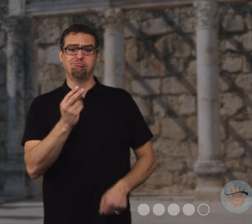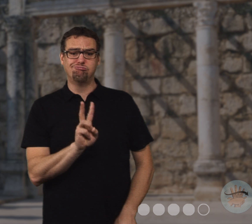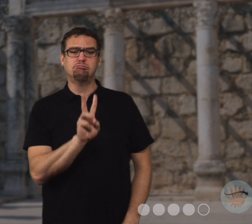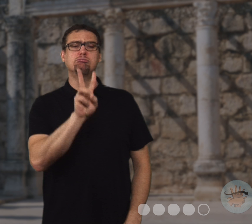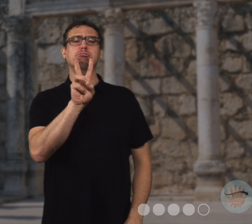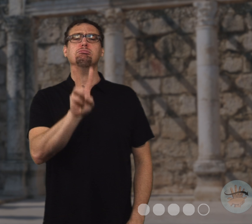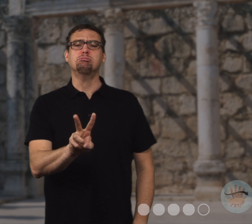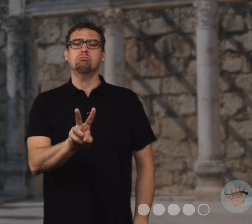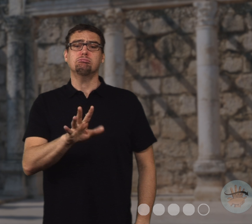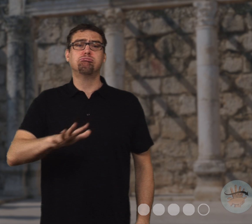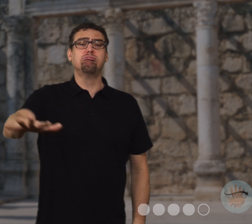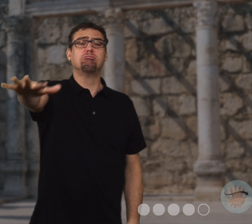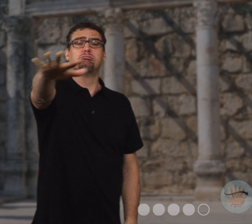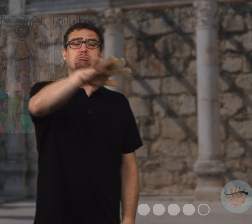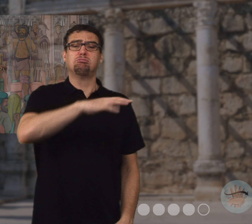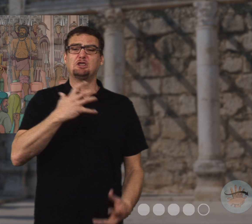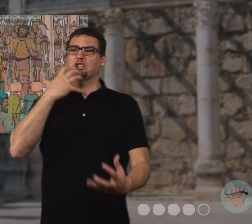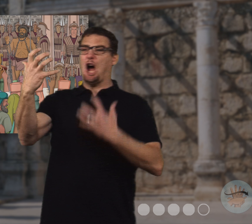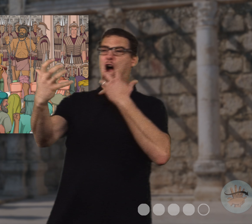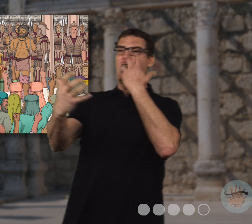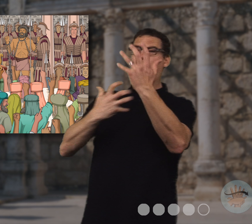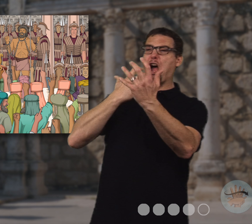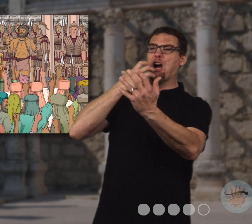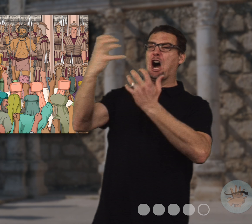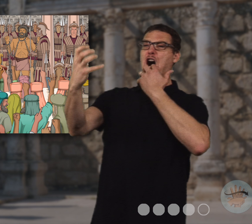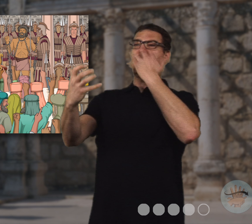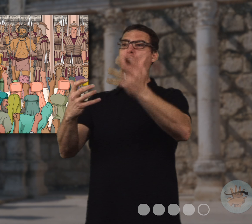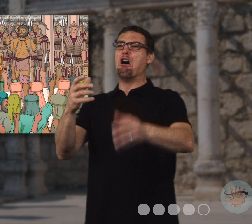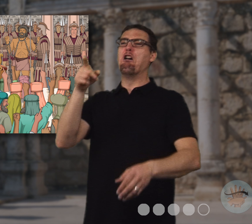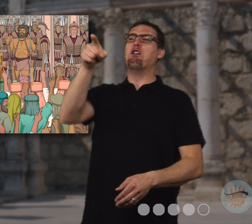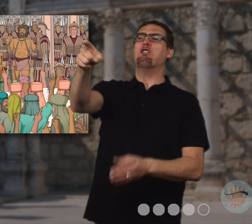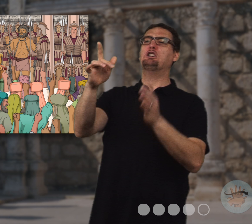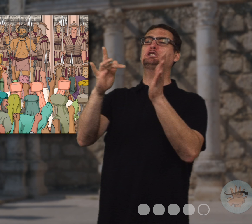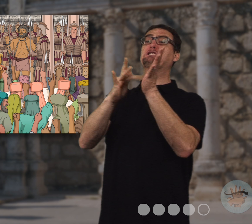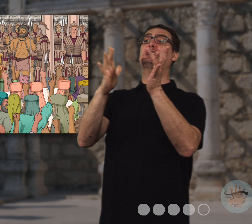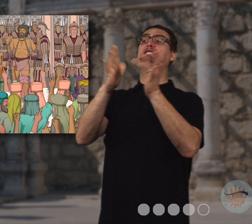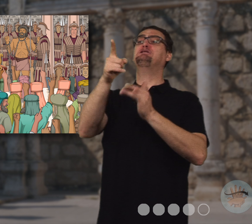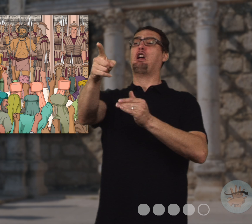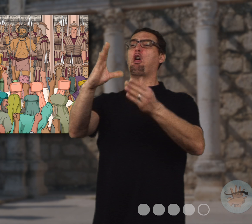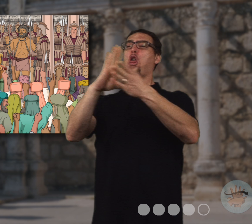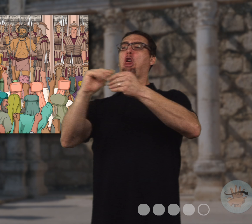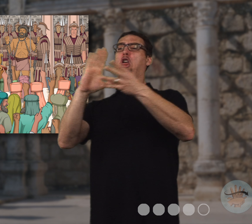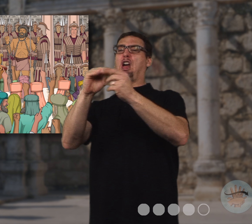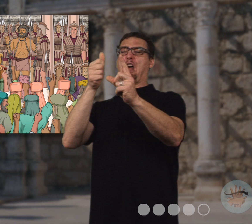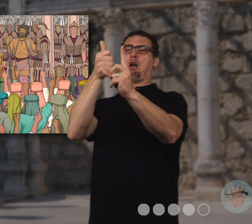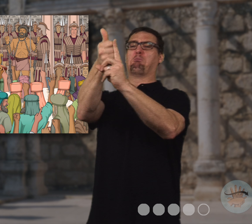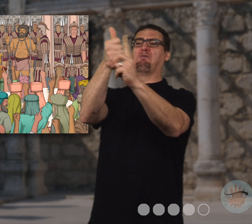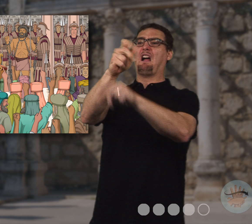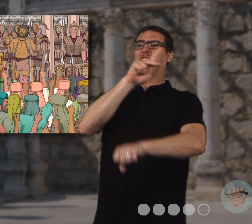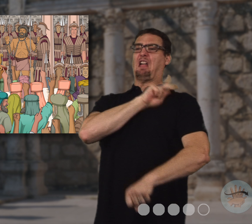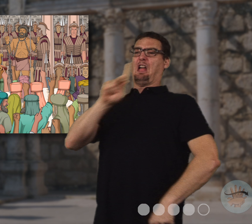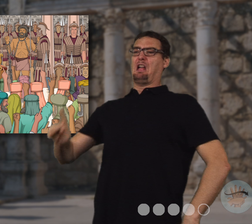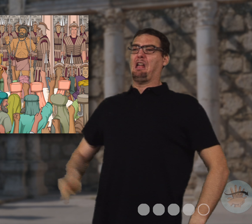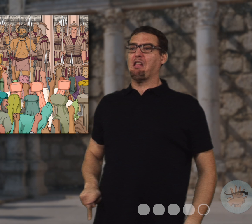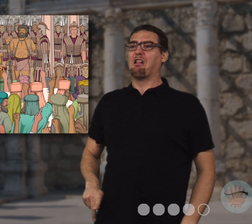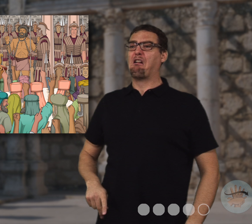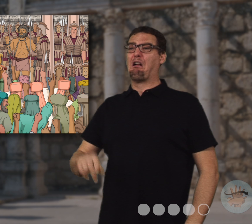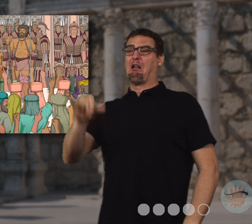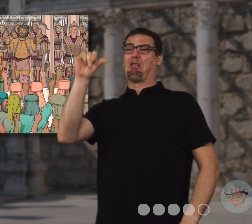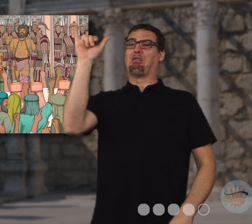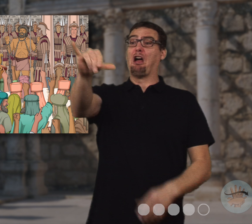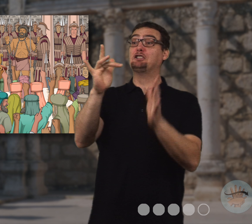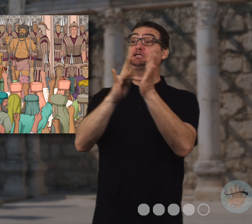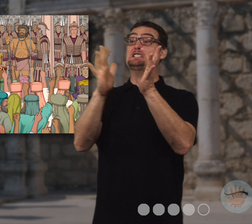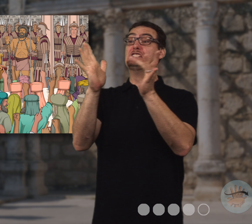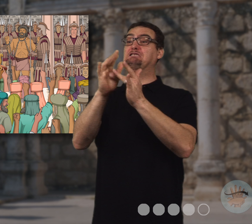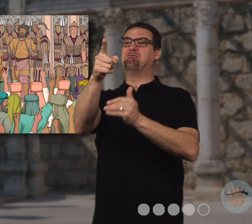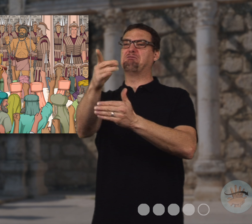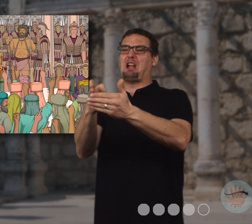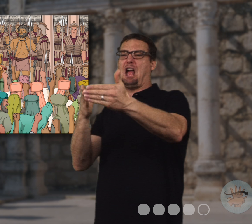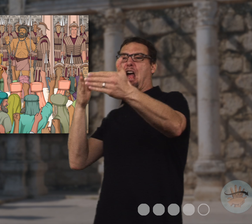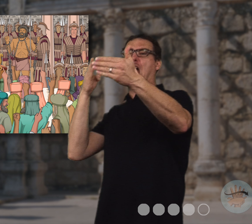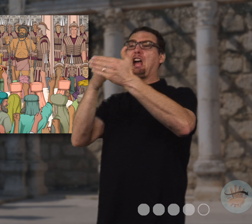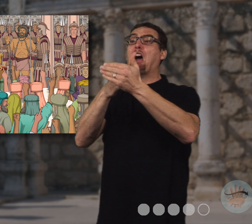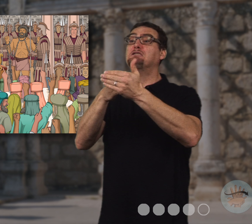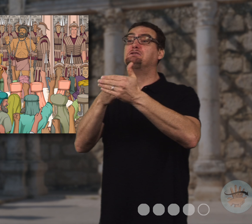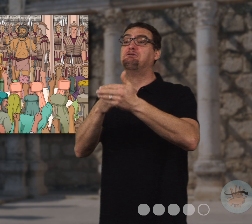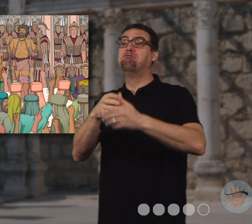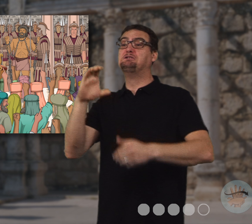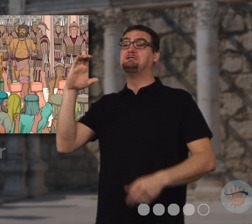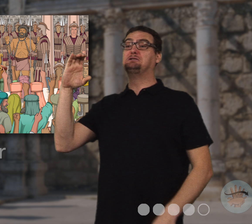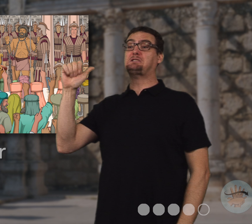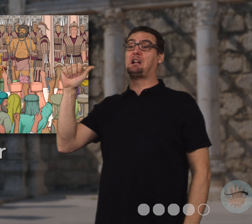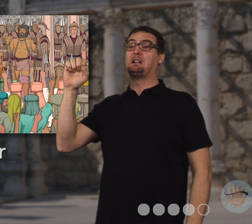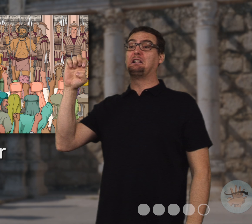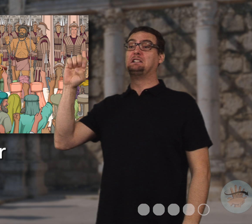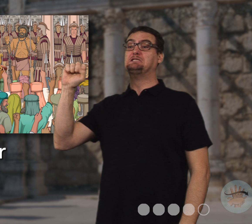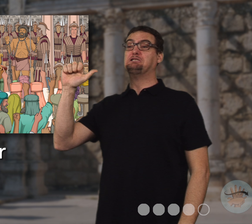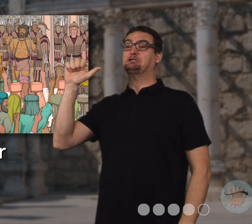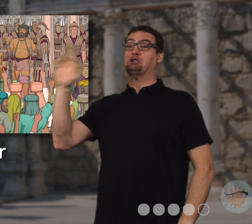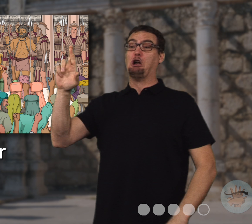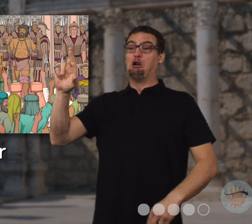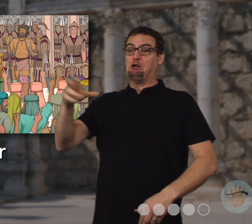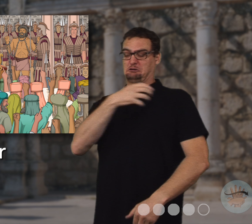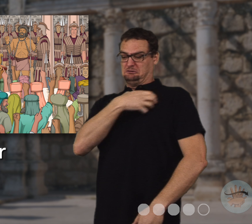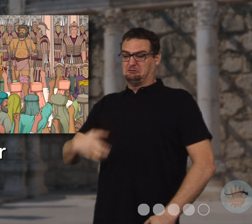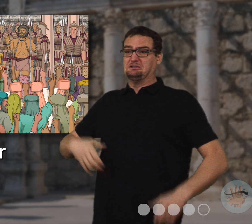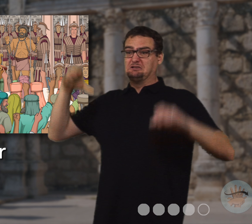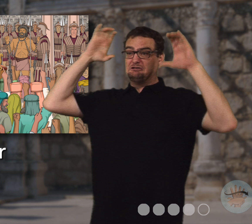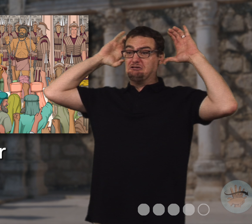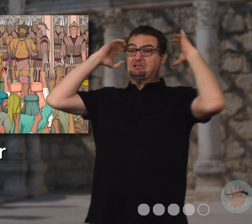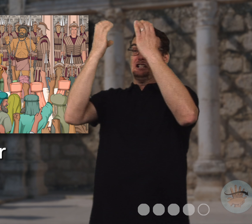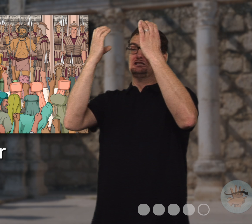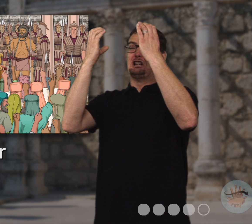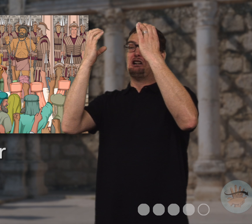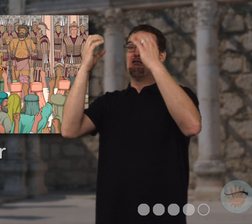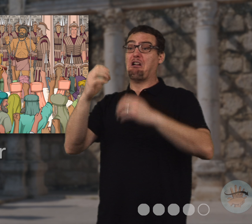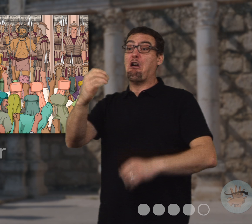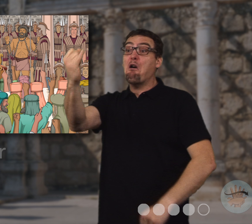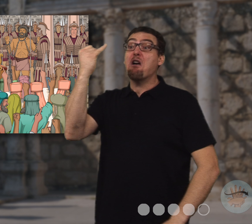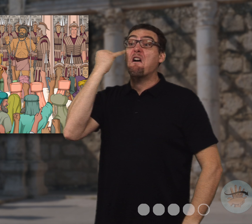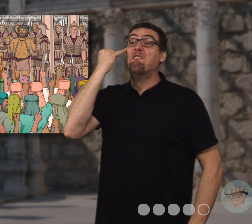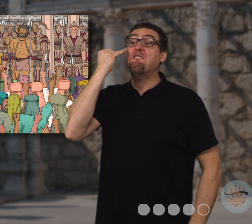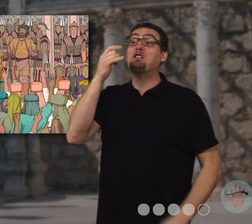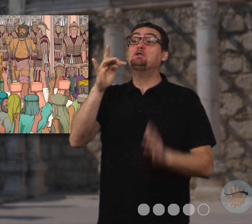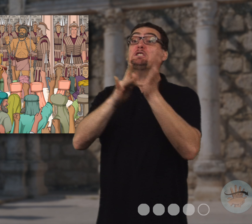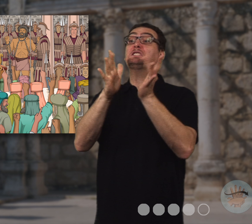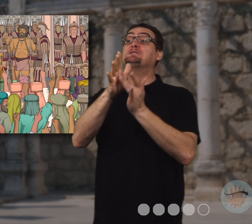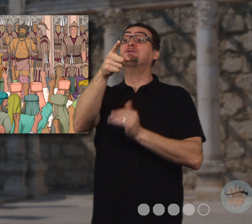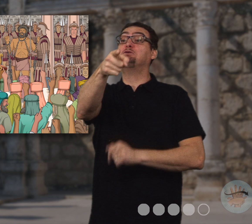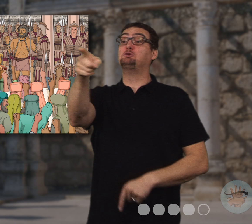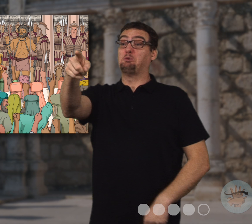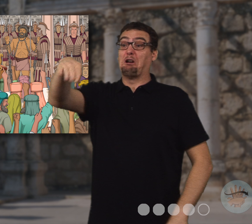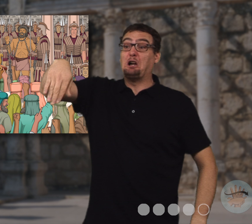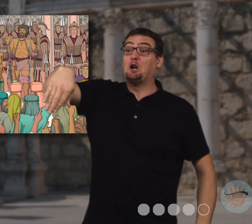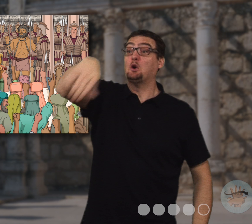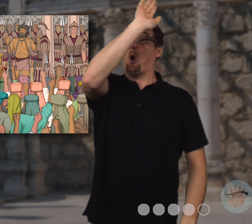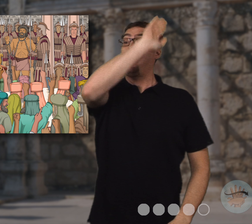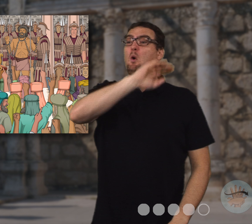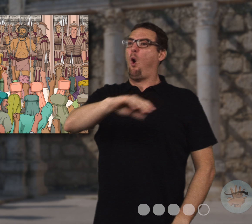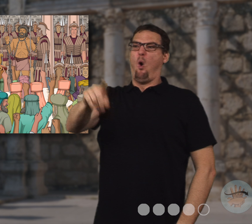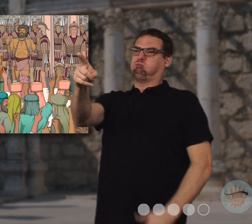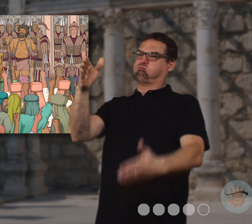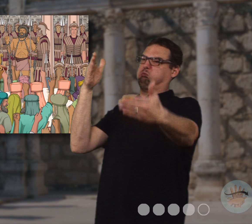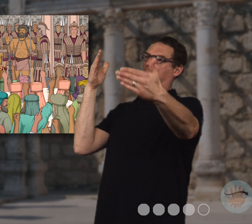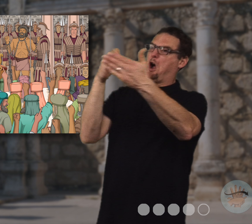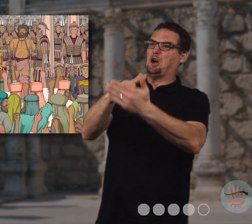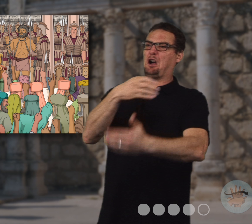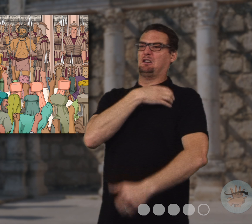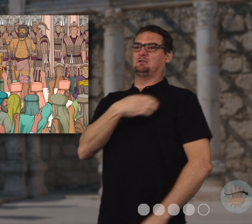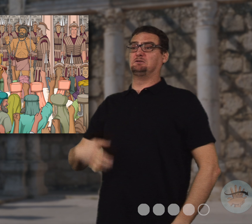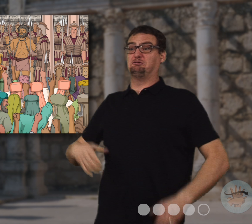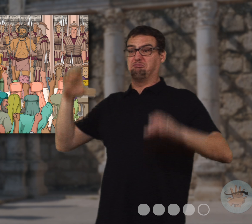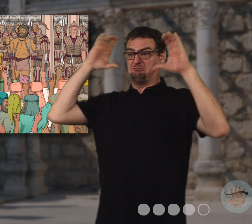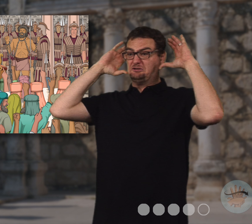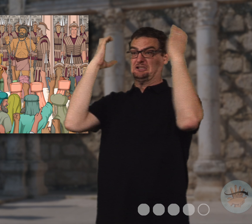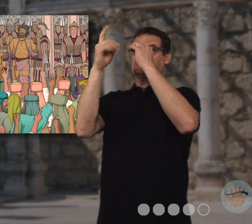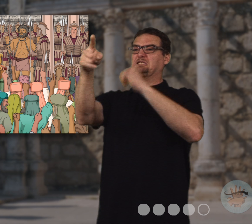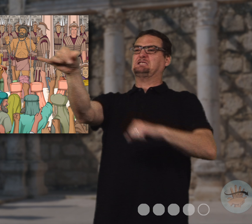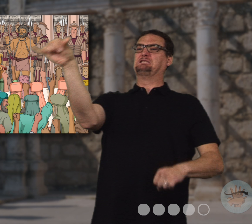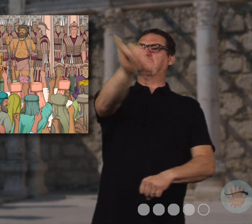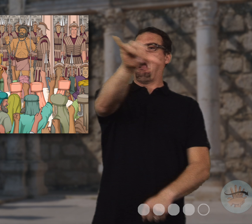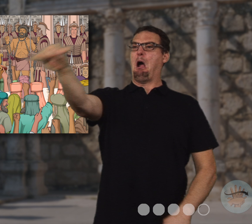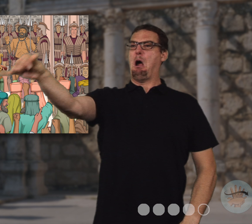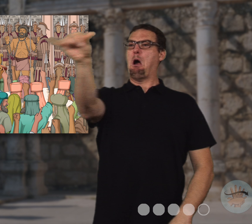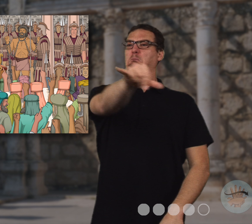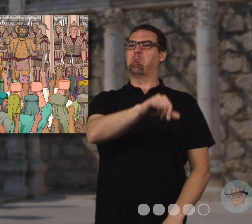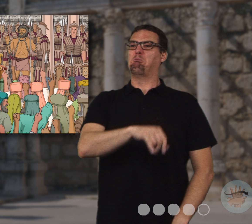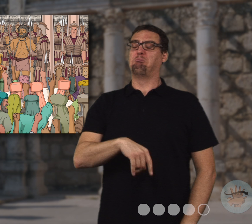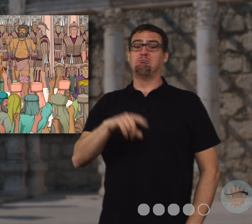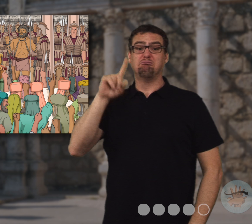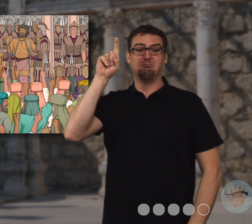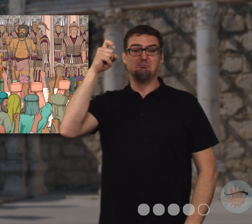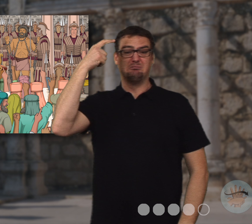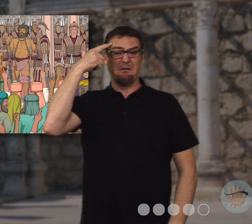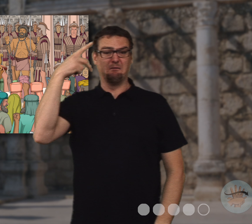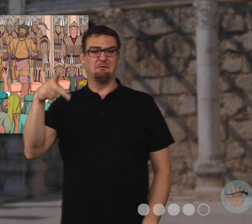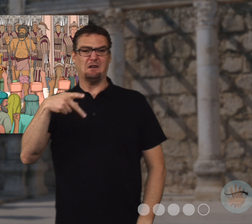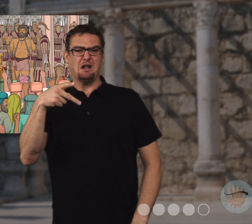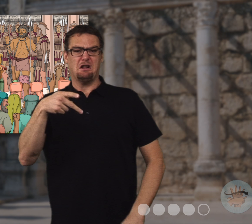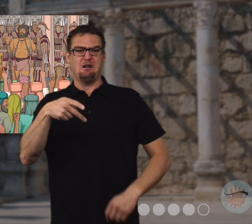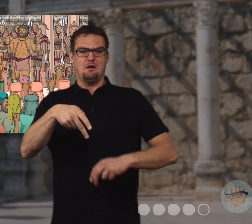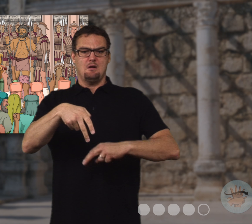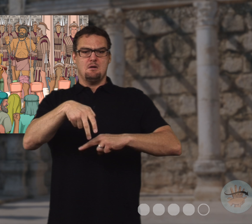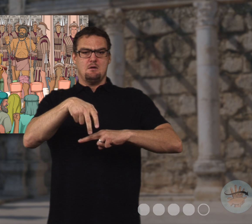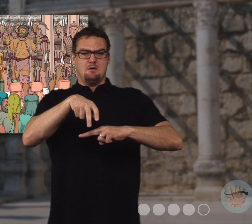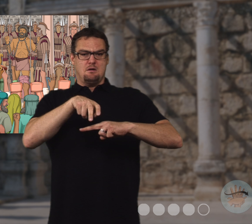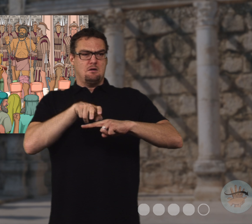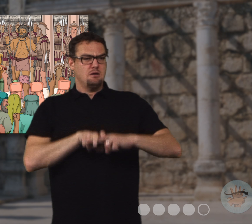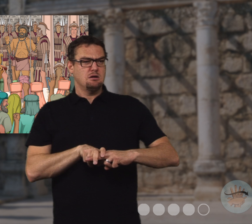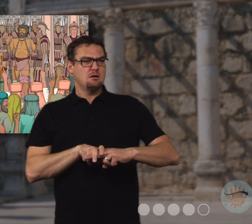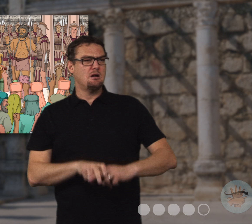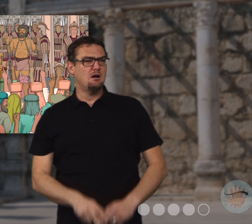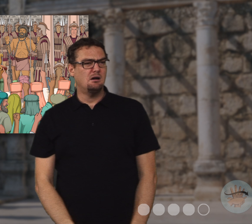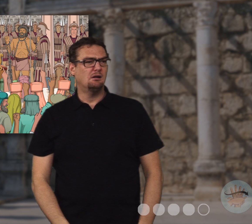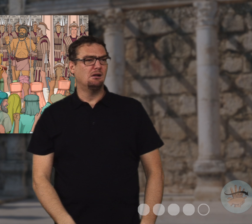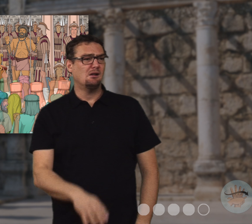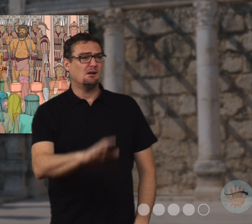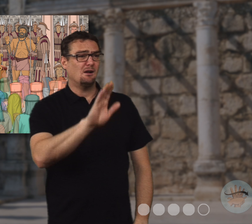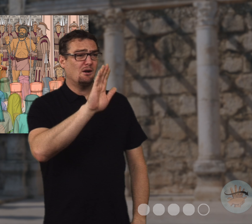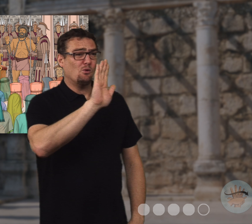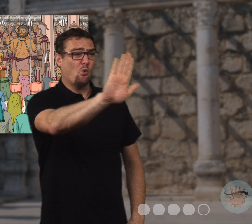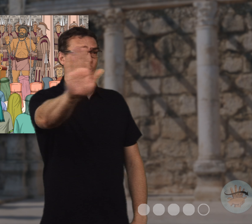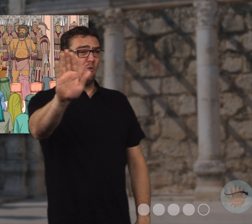From then on, Pilate tried to release Him, but the Jews kept shouting, “If you release this man, you are no friend of Caesar. Anyone who declares himself a king is defying Caesar.”